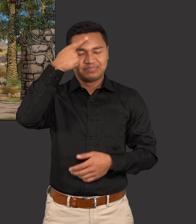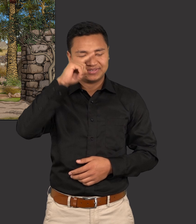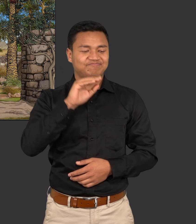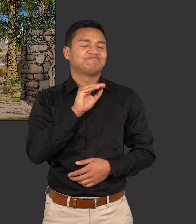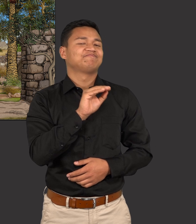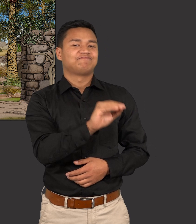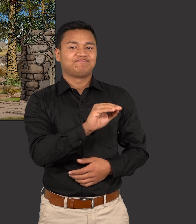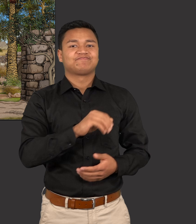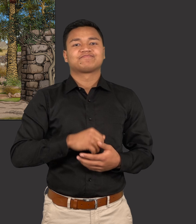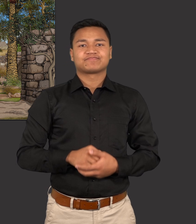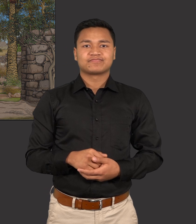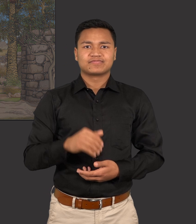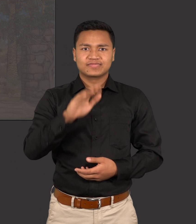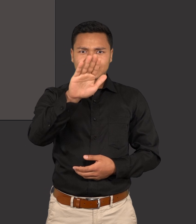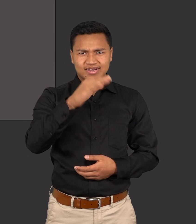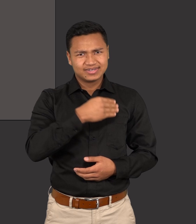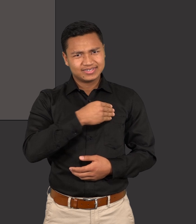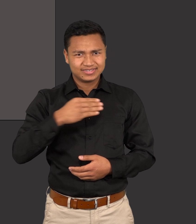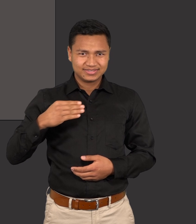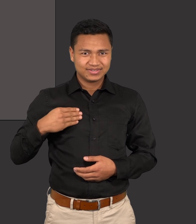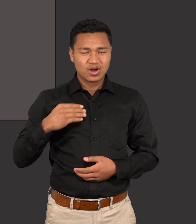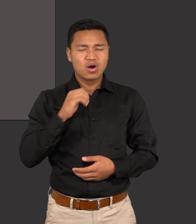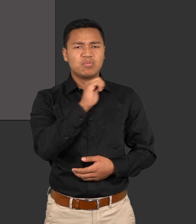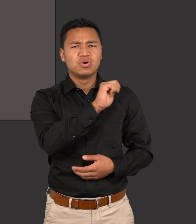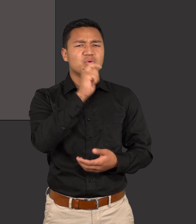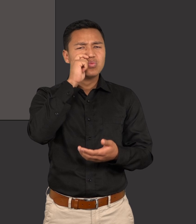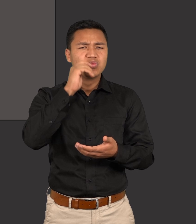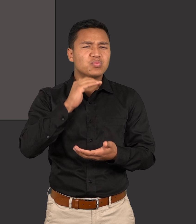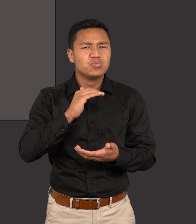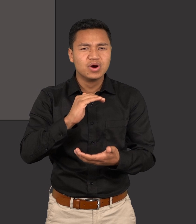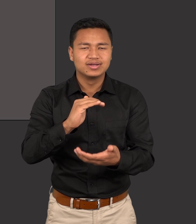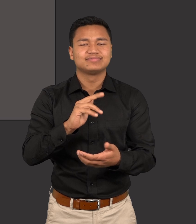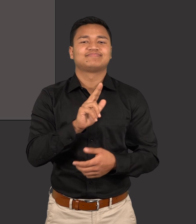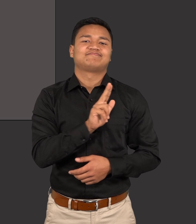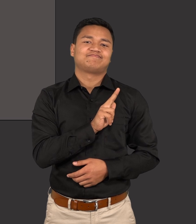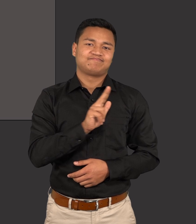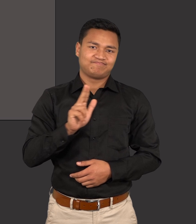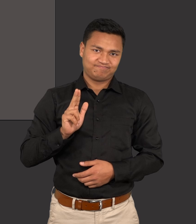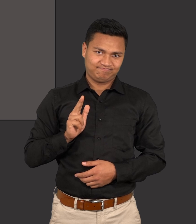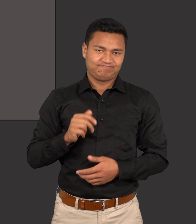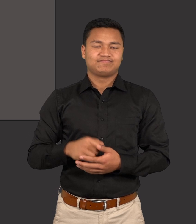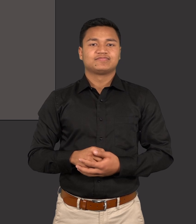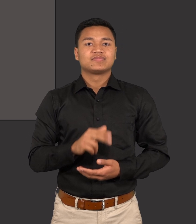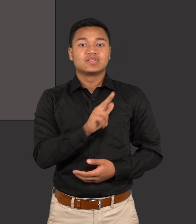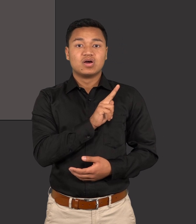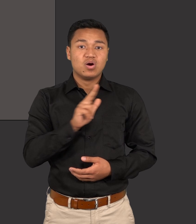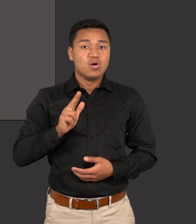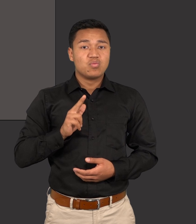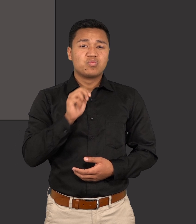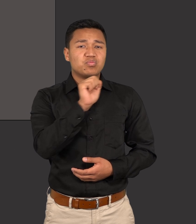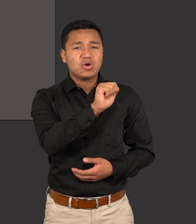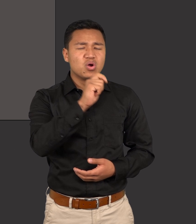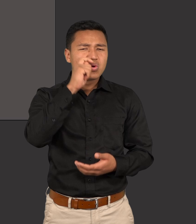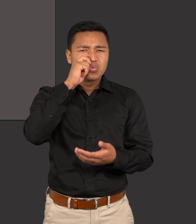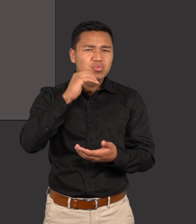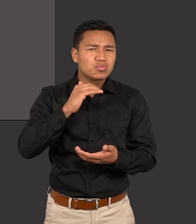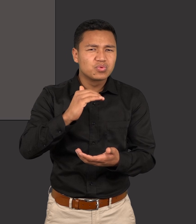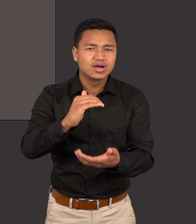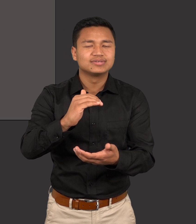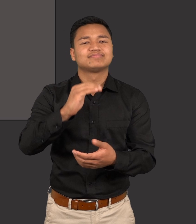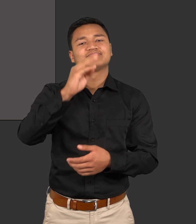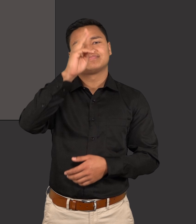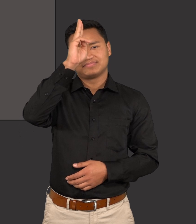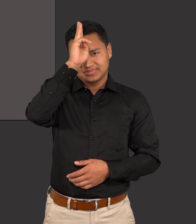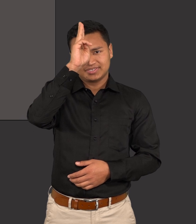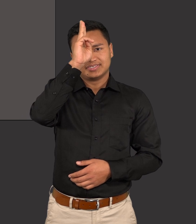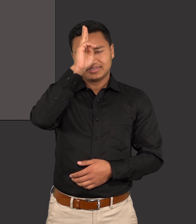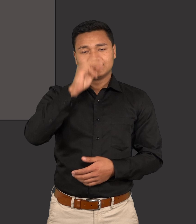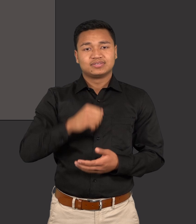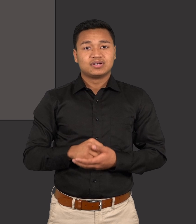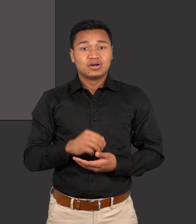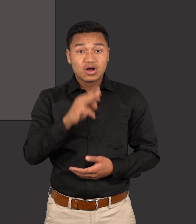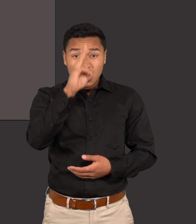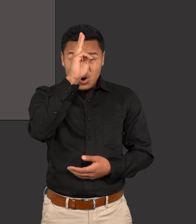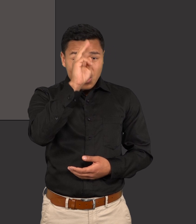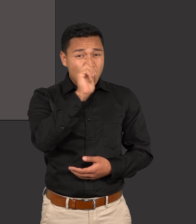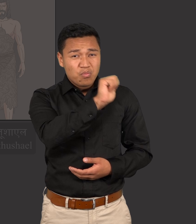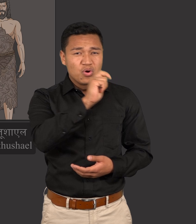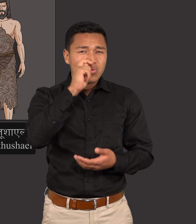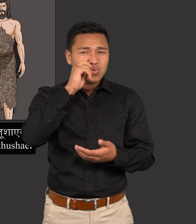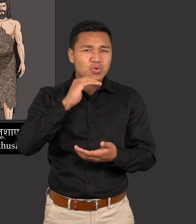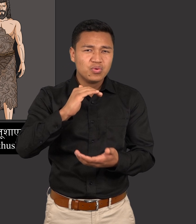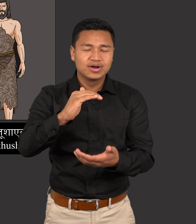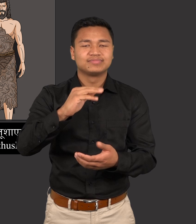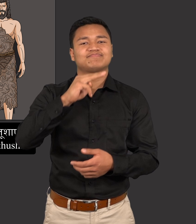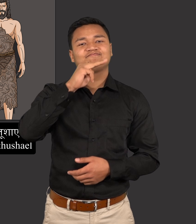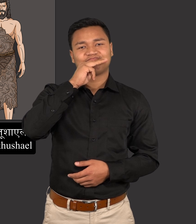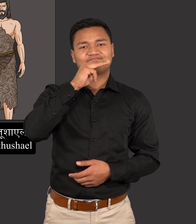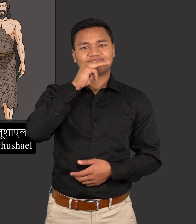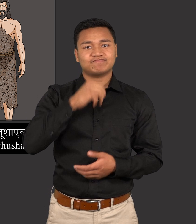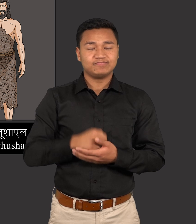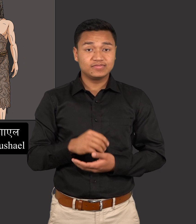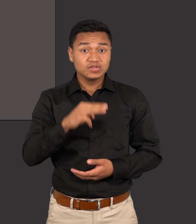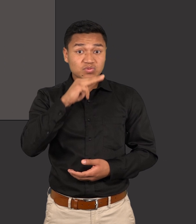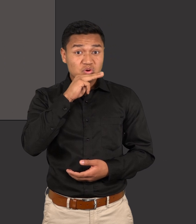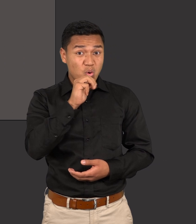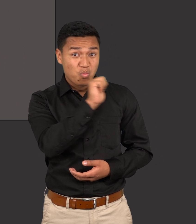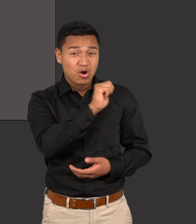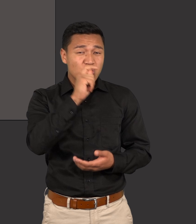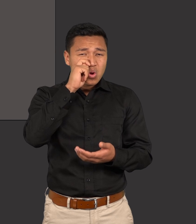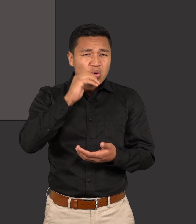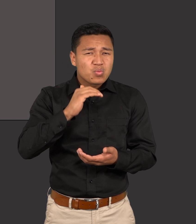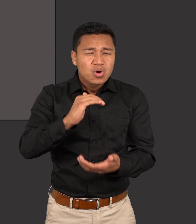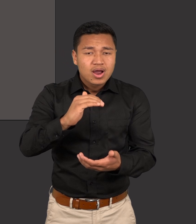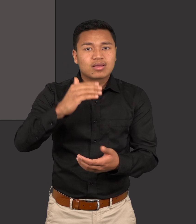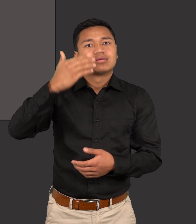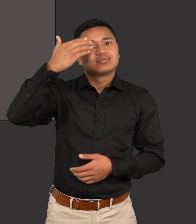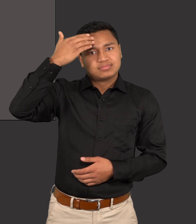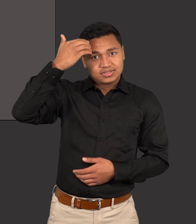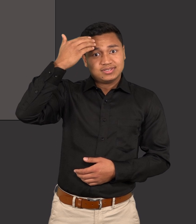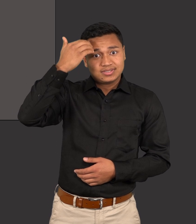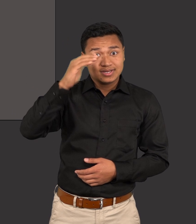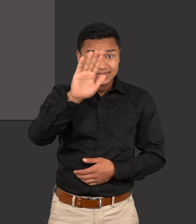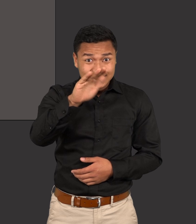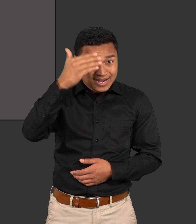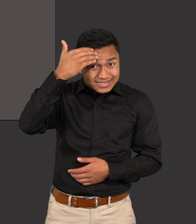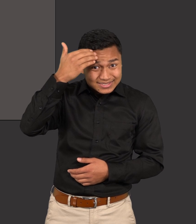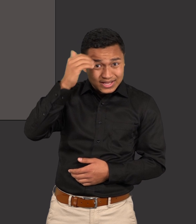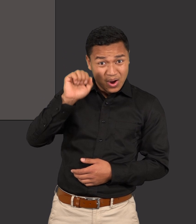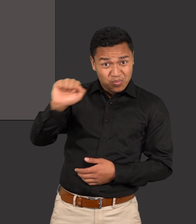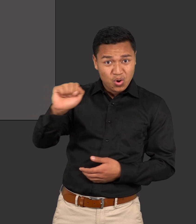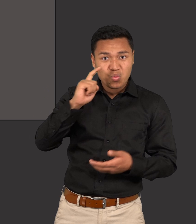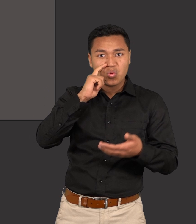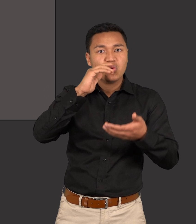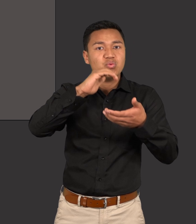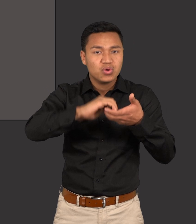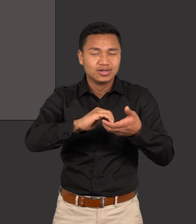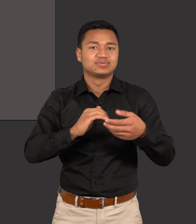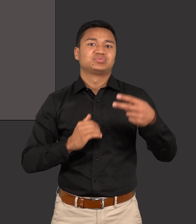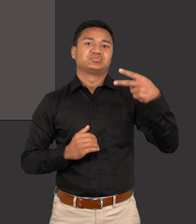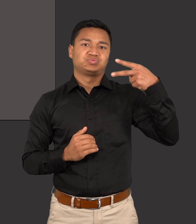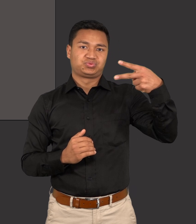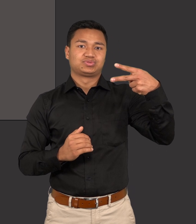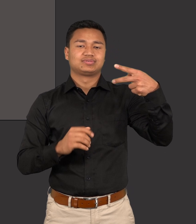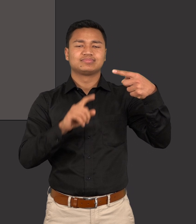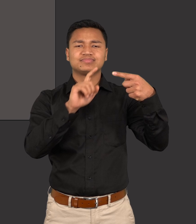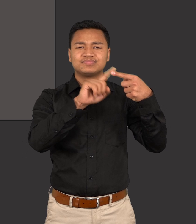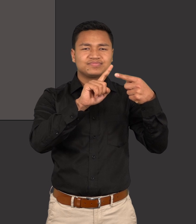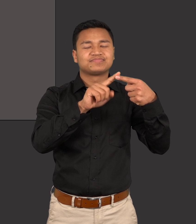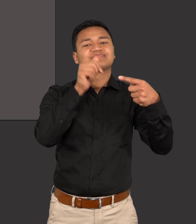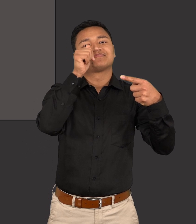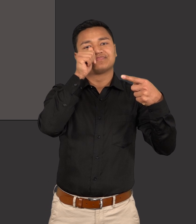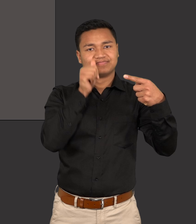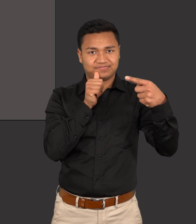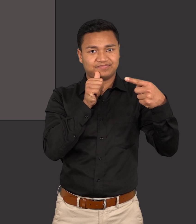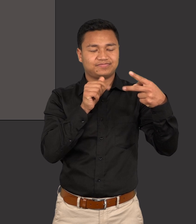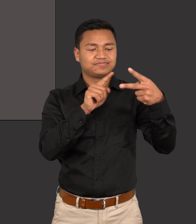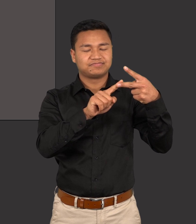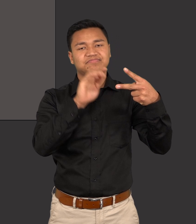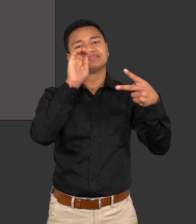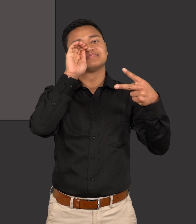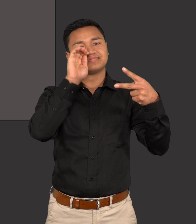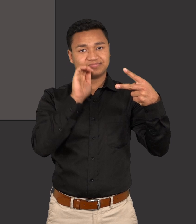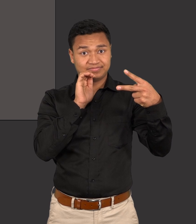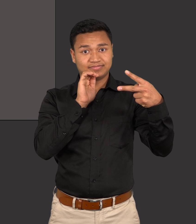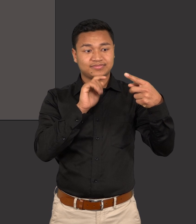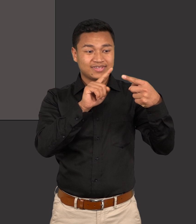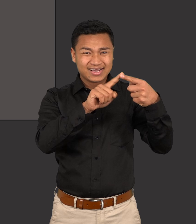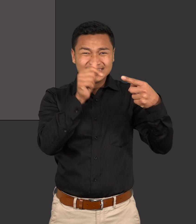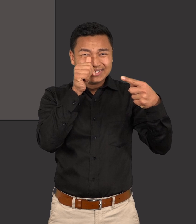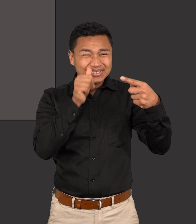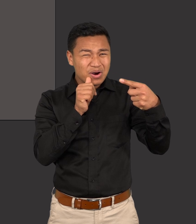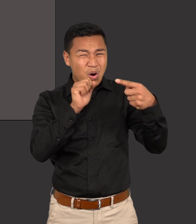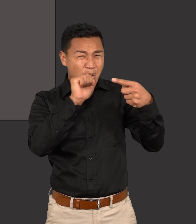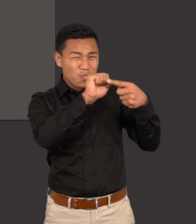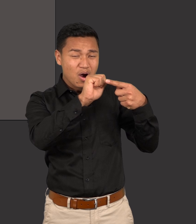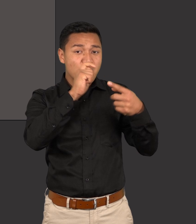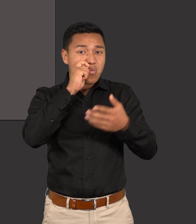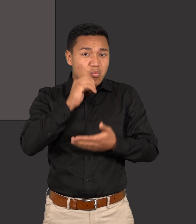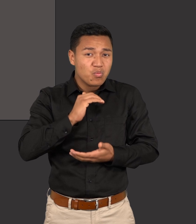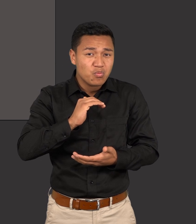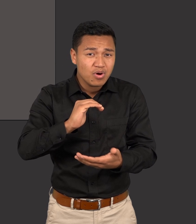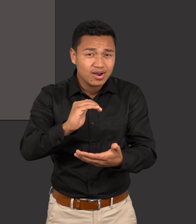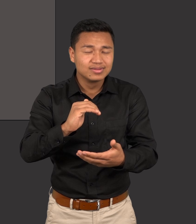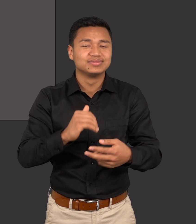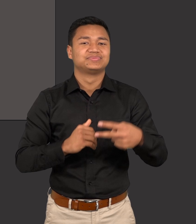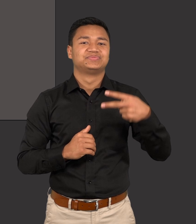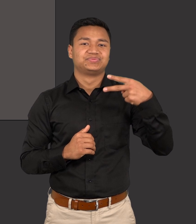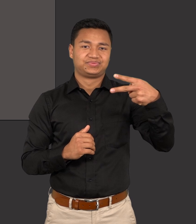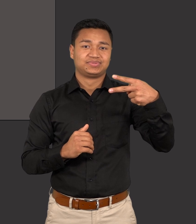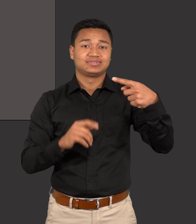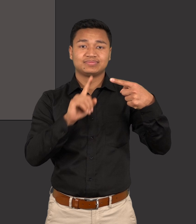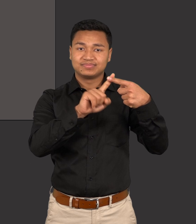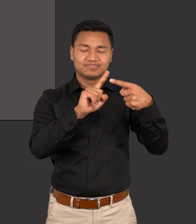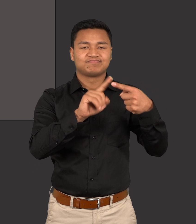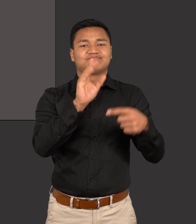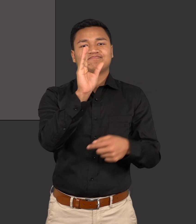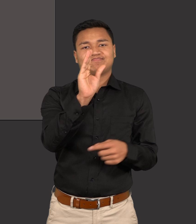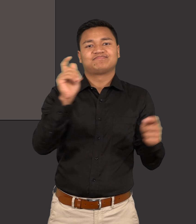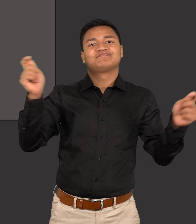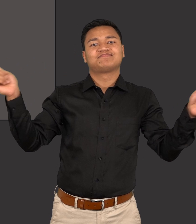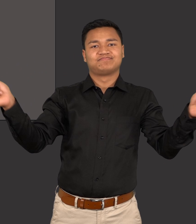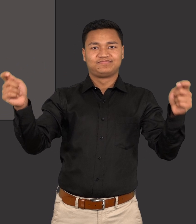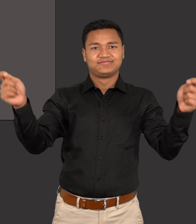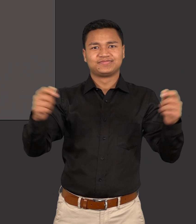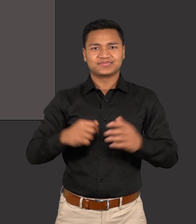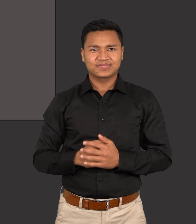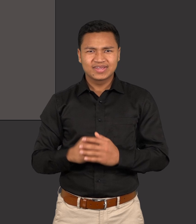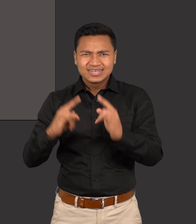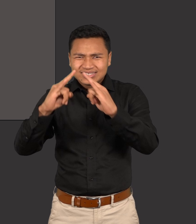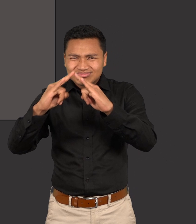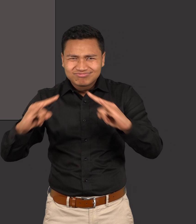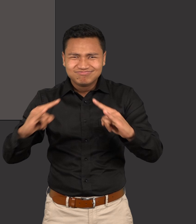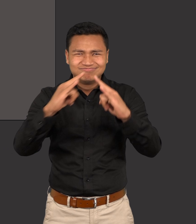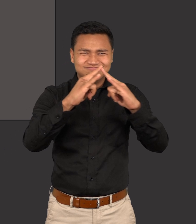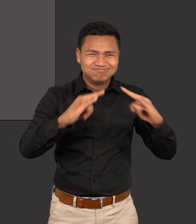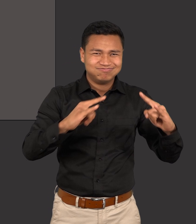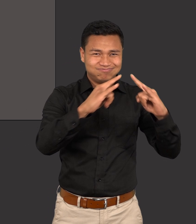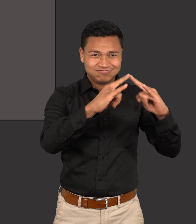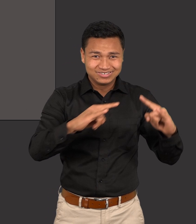Now to Enoch was born Irad, and Irad was the father of Mehujael, and Mehujael was the father of Methusael, and Methusael was the father of Lamech. And Lamech married two women, one named Adah and the other Zillah. Adah gave birth to Jabal;